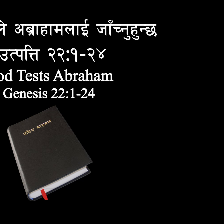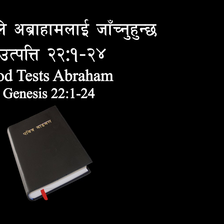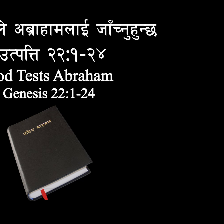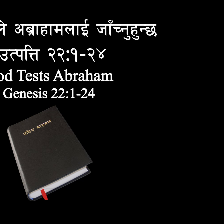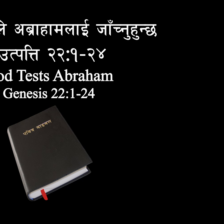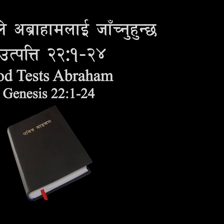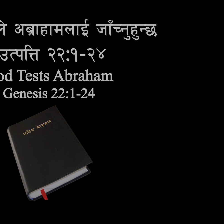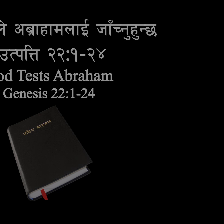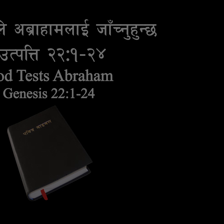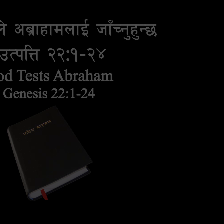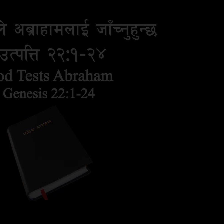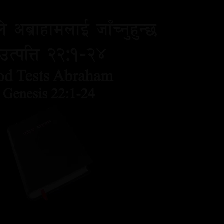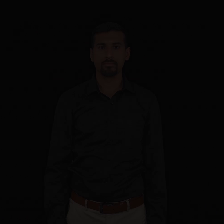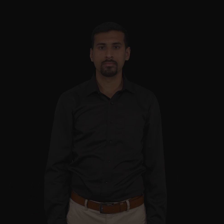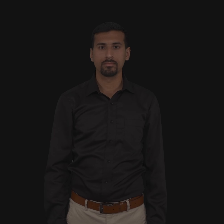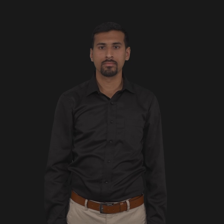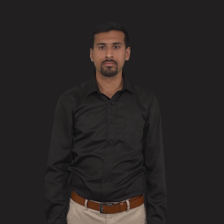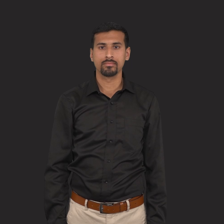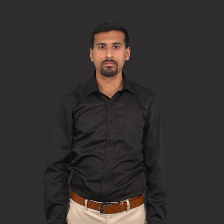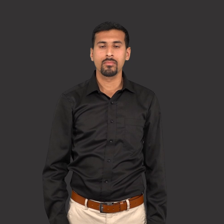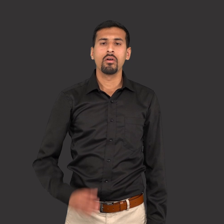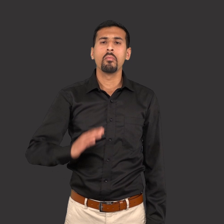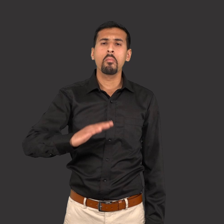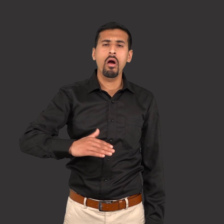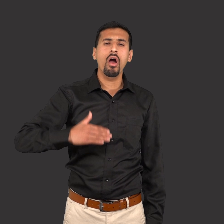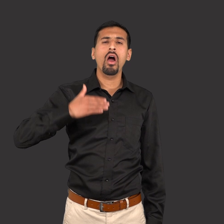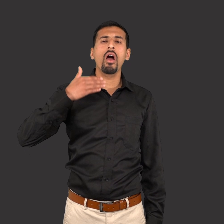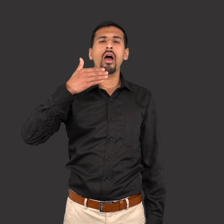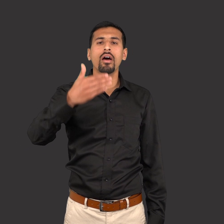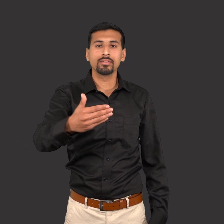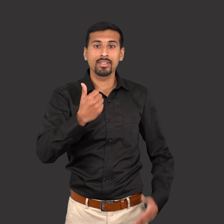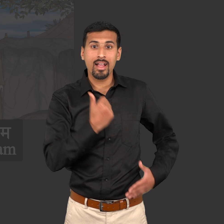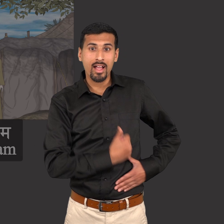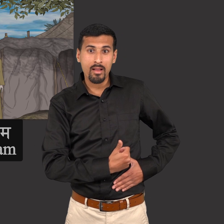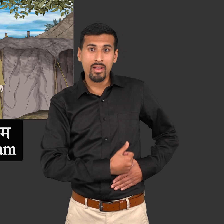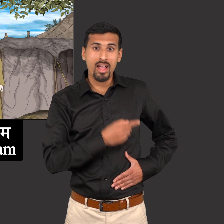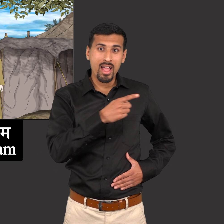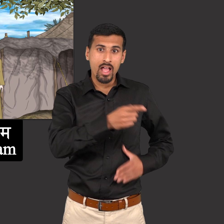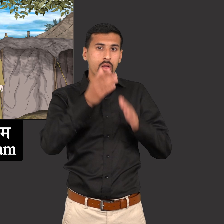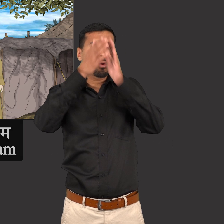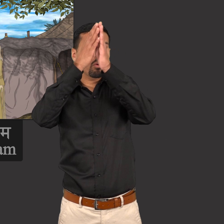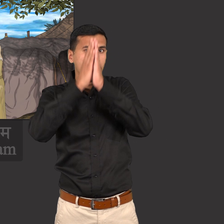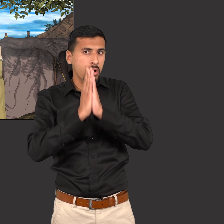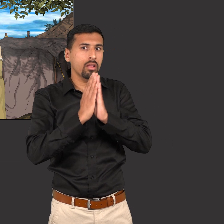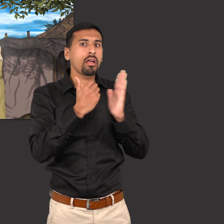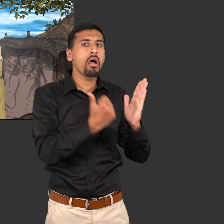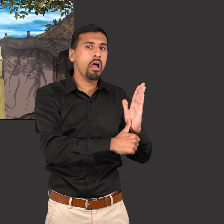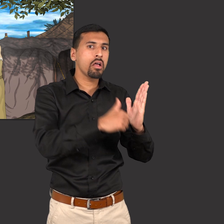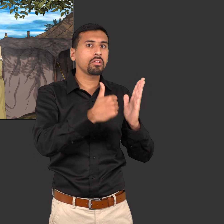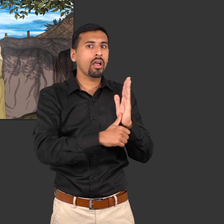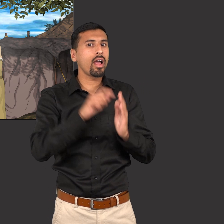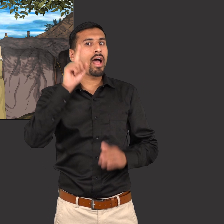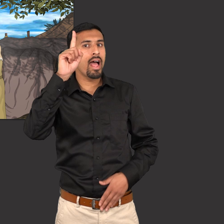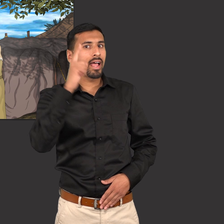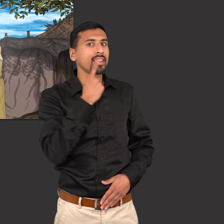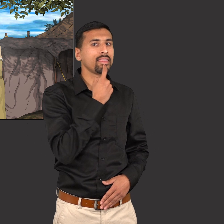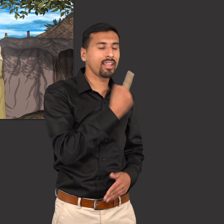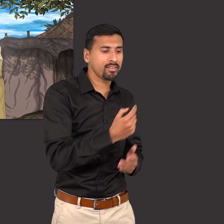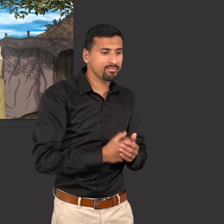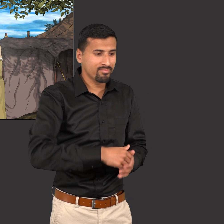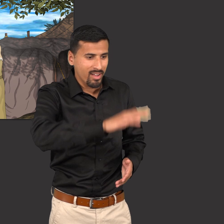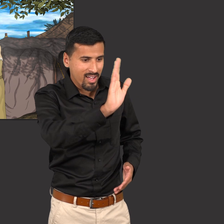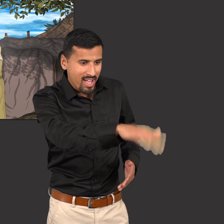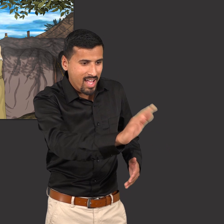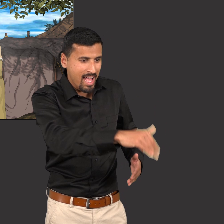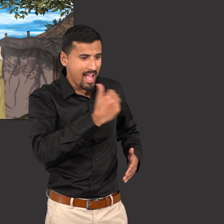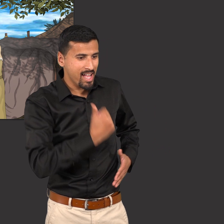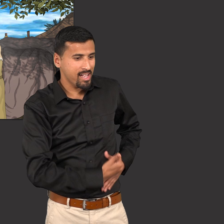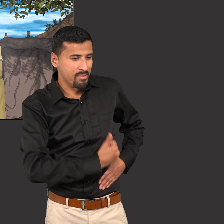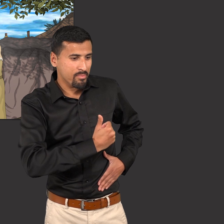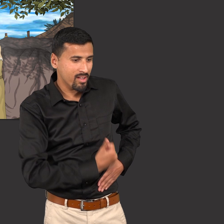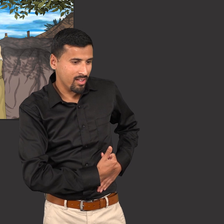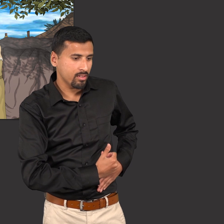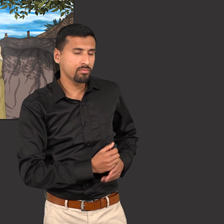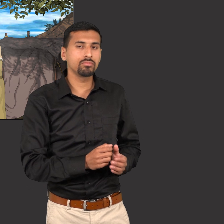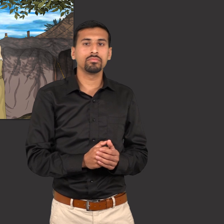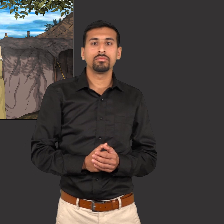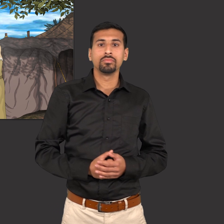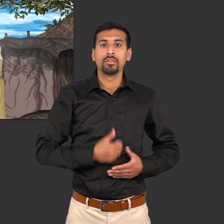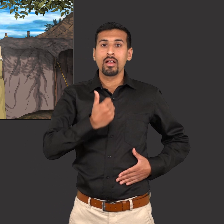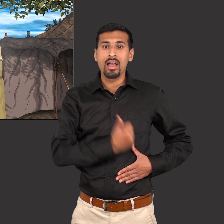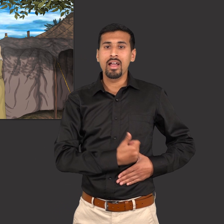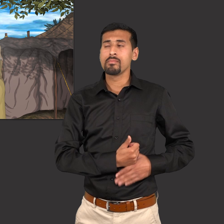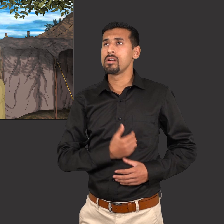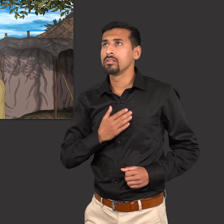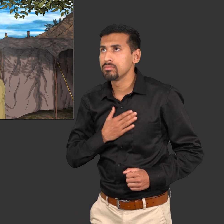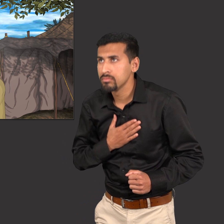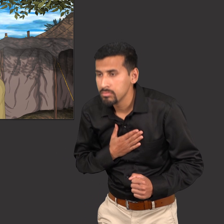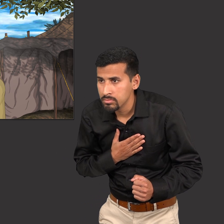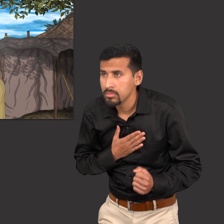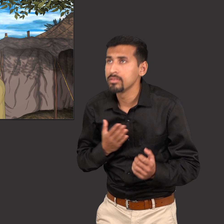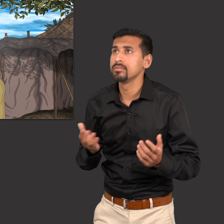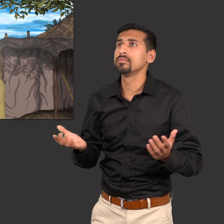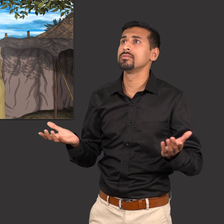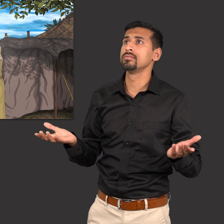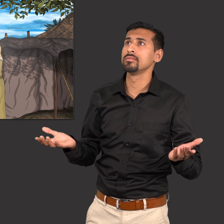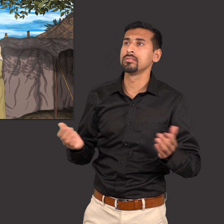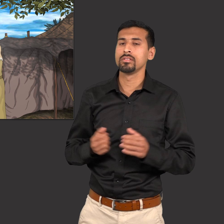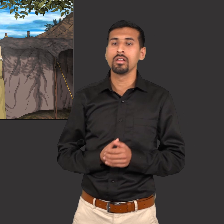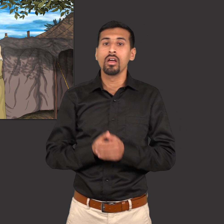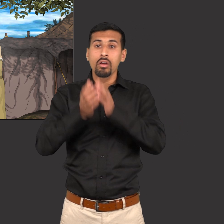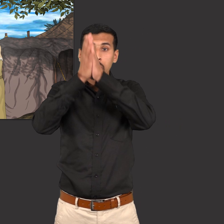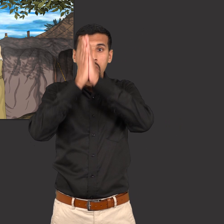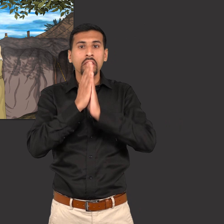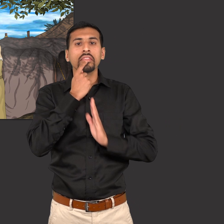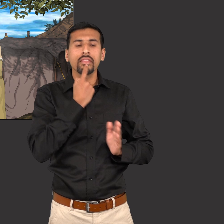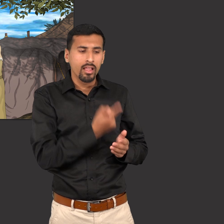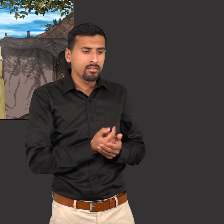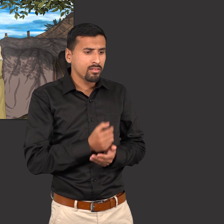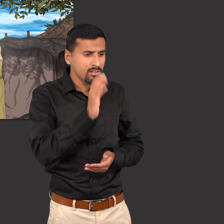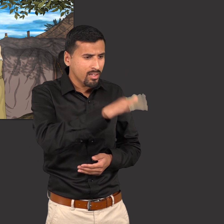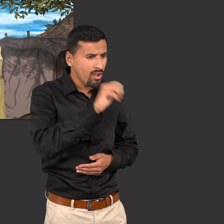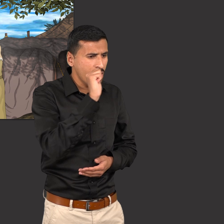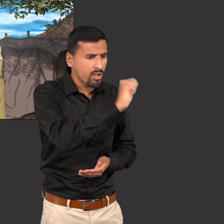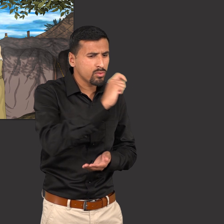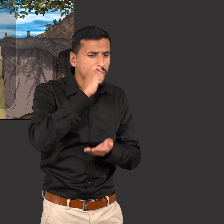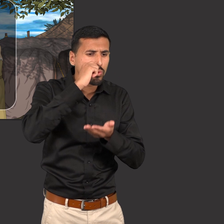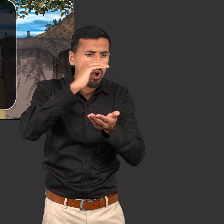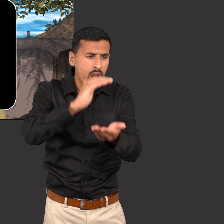Some time later God tested Abraham and said to him, “Abraham!” “Here I am,” he answered.